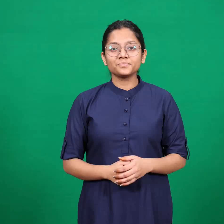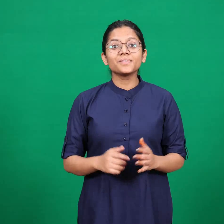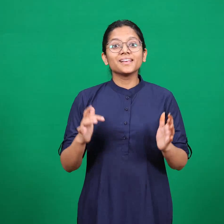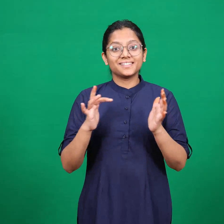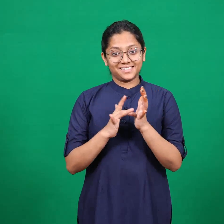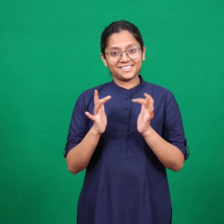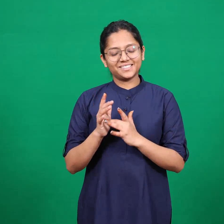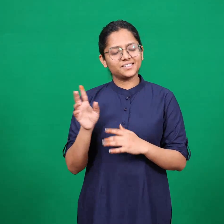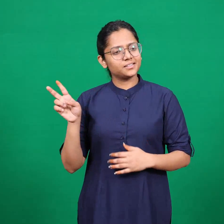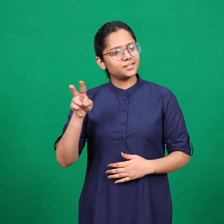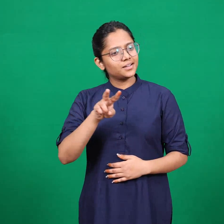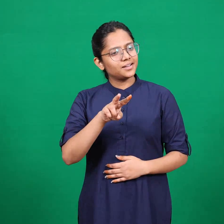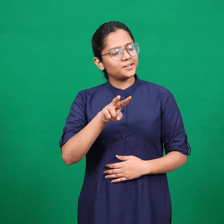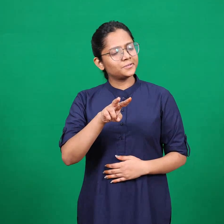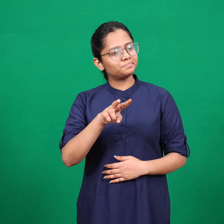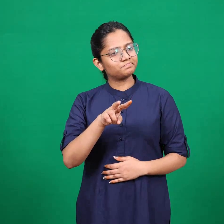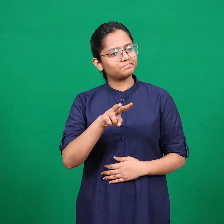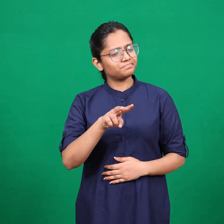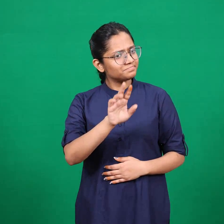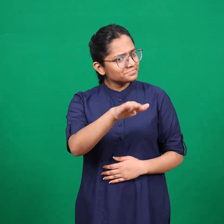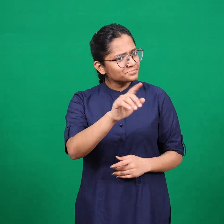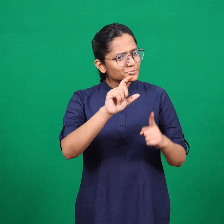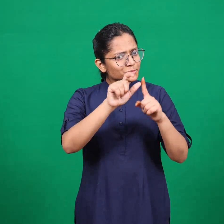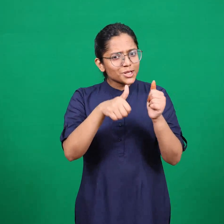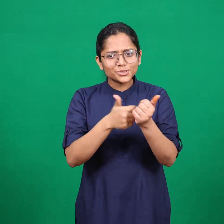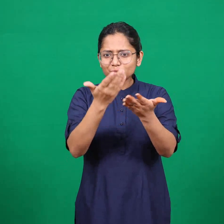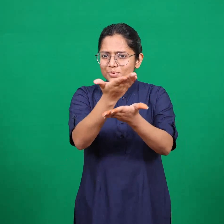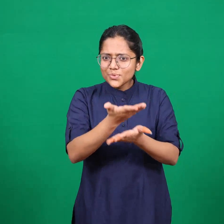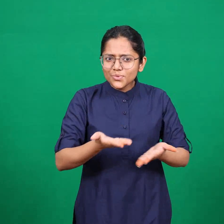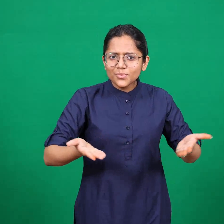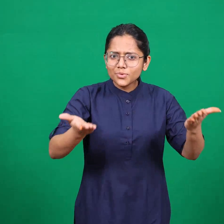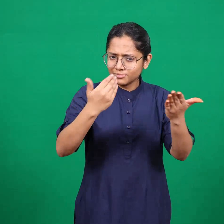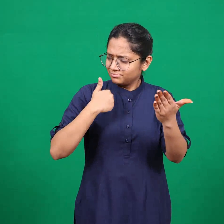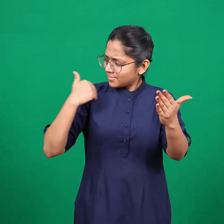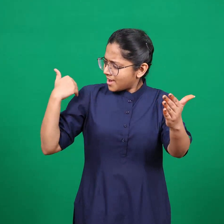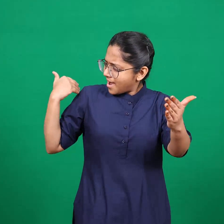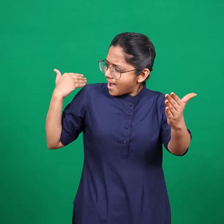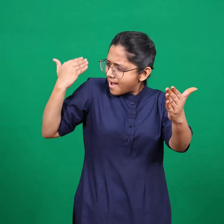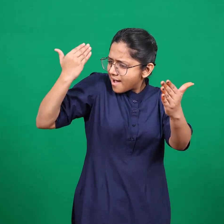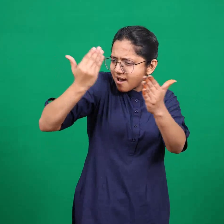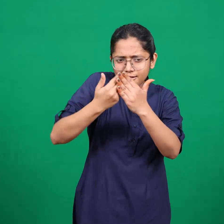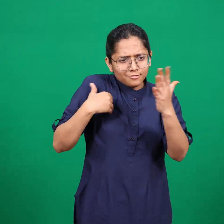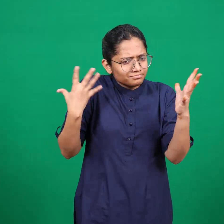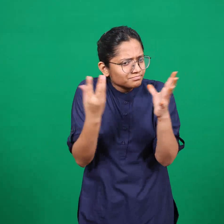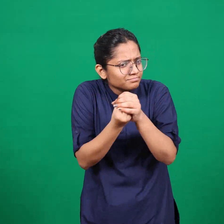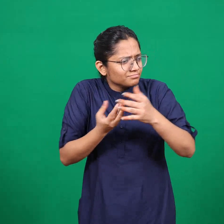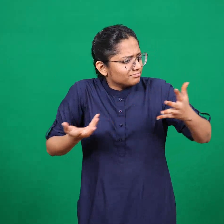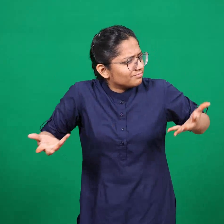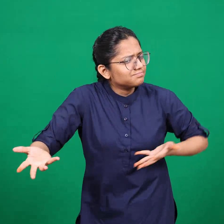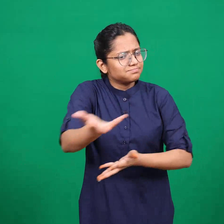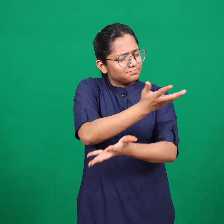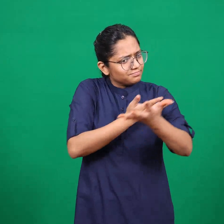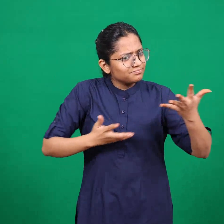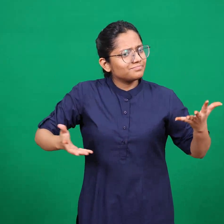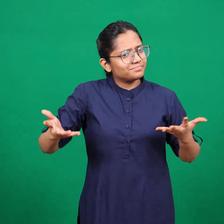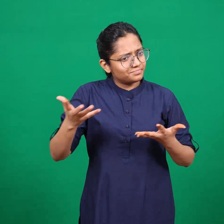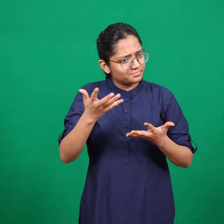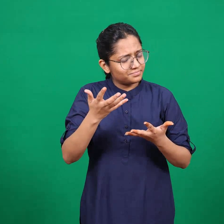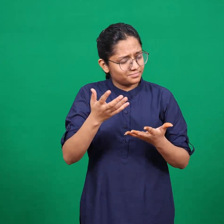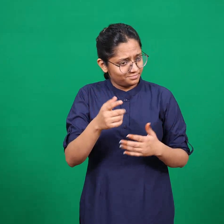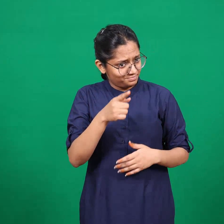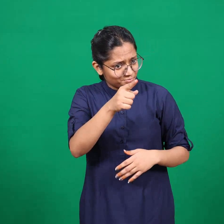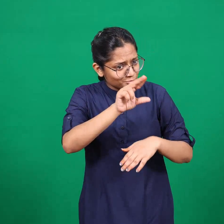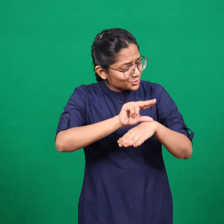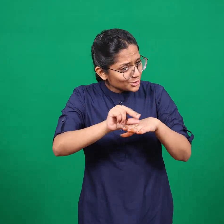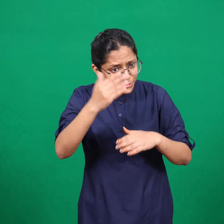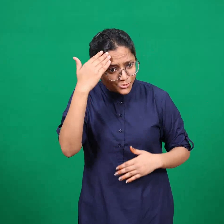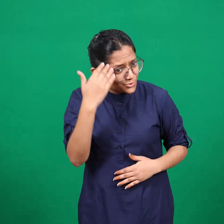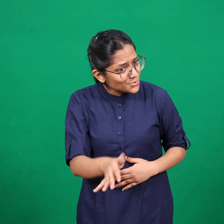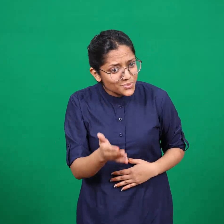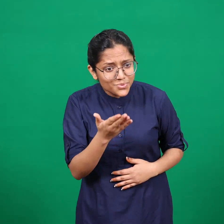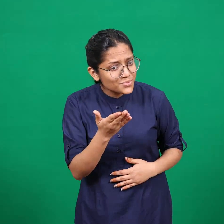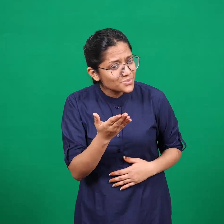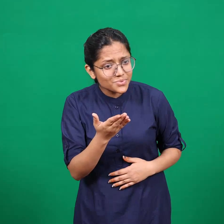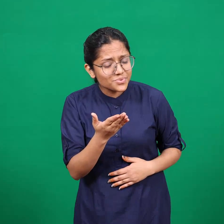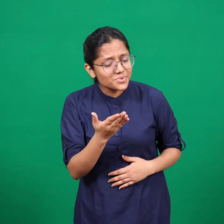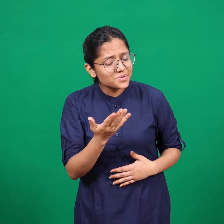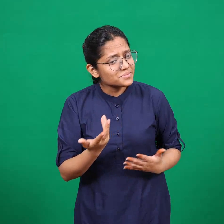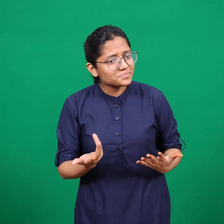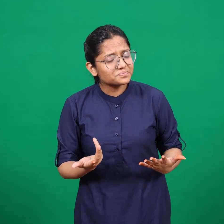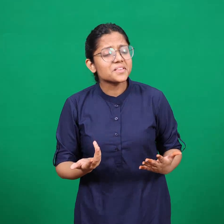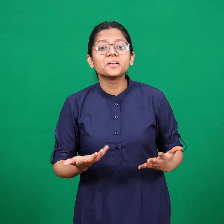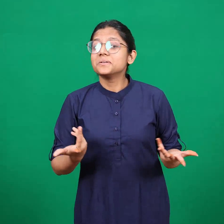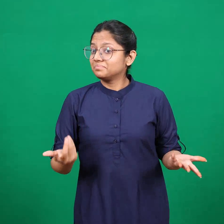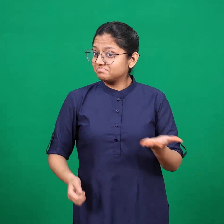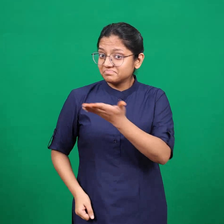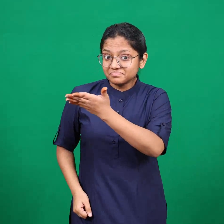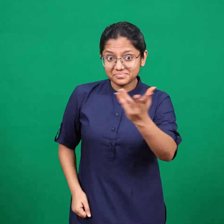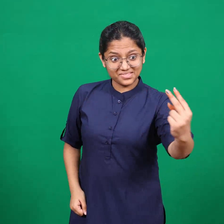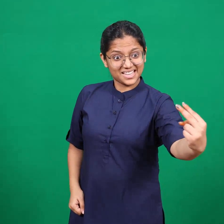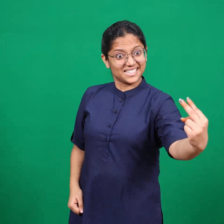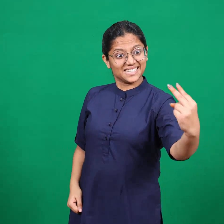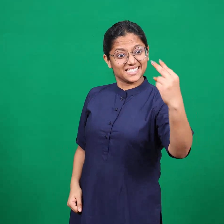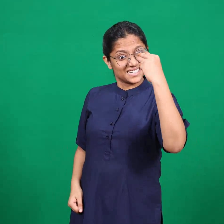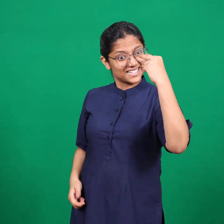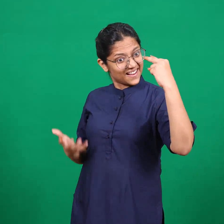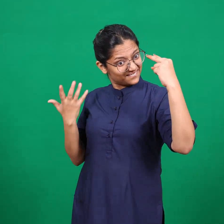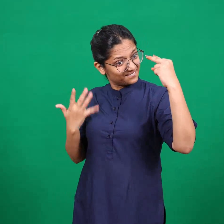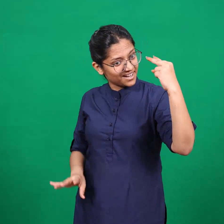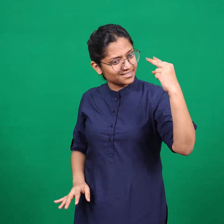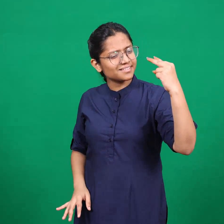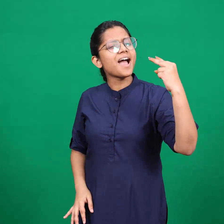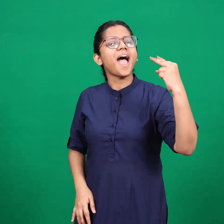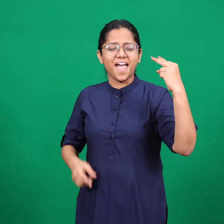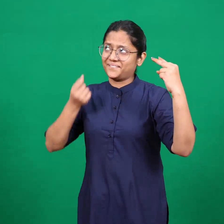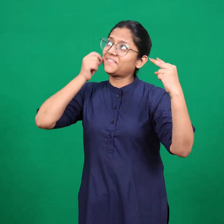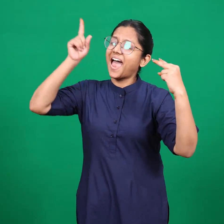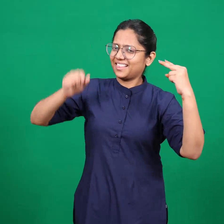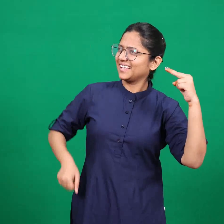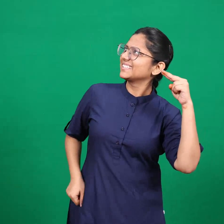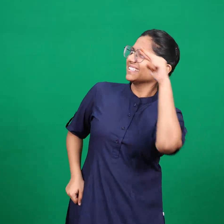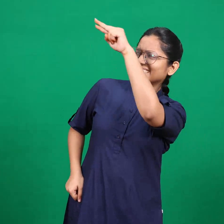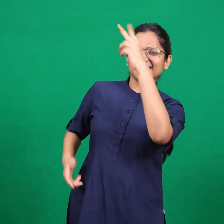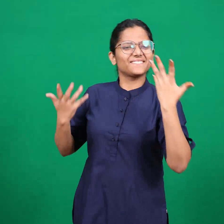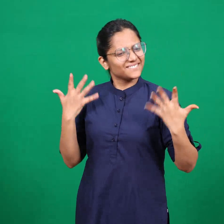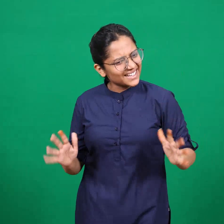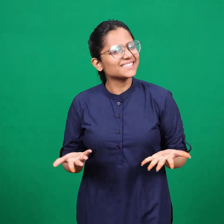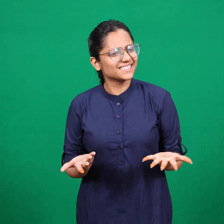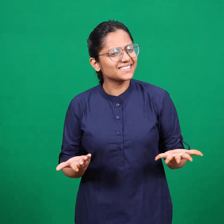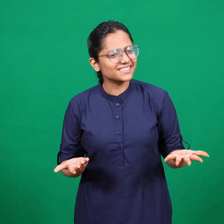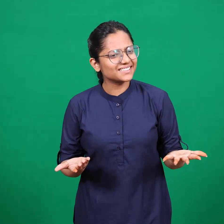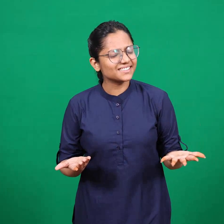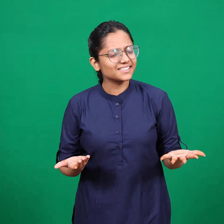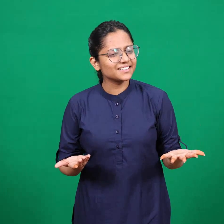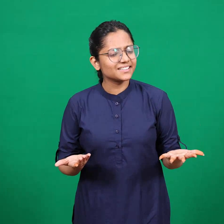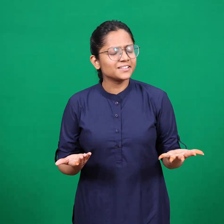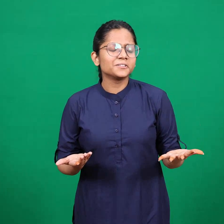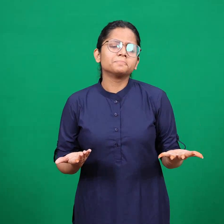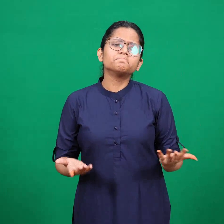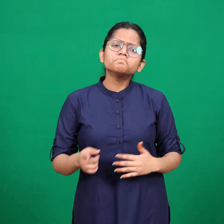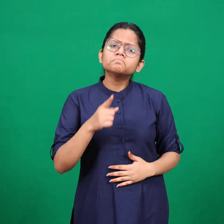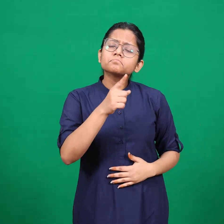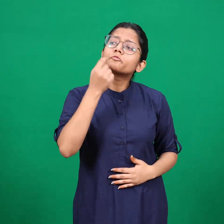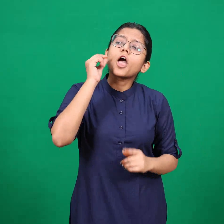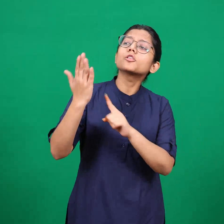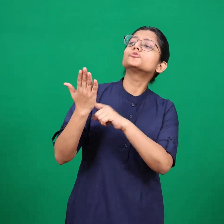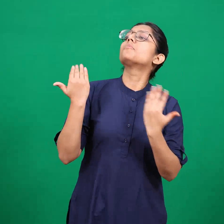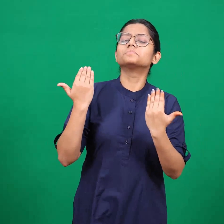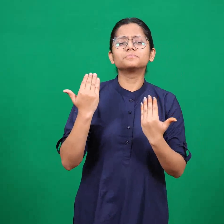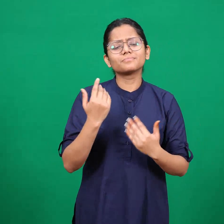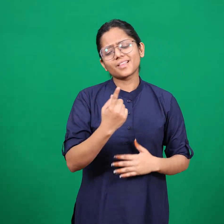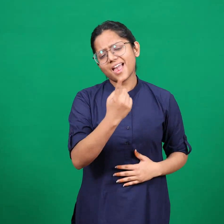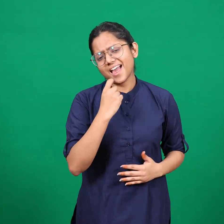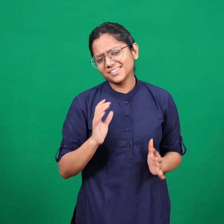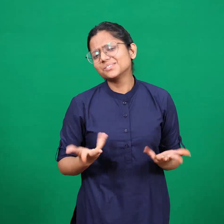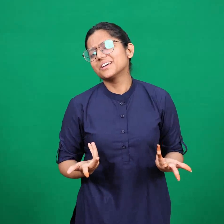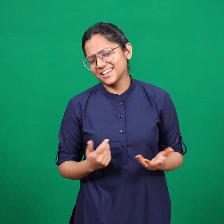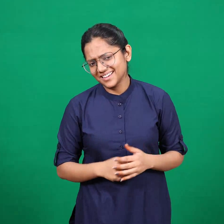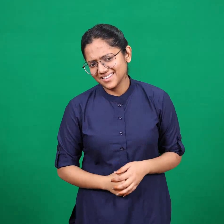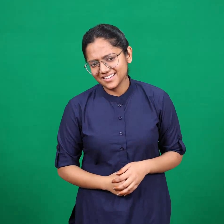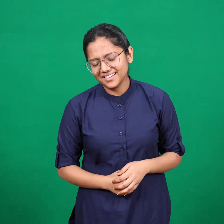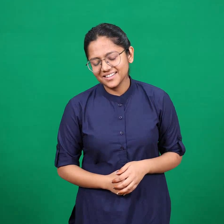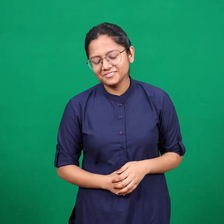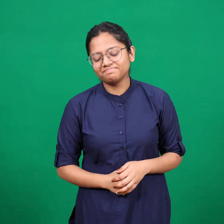Jesus replied, "Philip, I have been with you all this time, and still you do not know Me? Anyone who has seen Me has seen the Father.